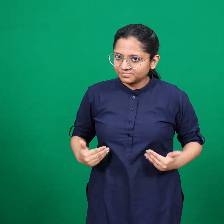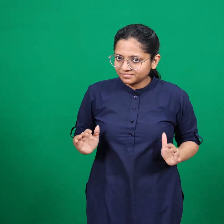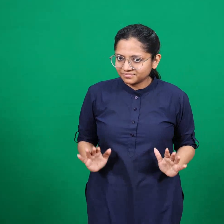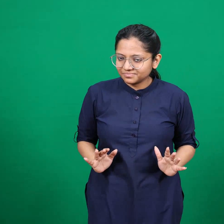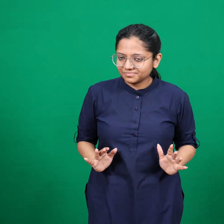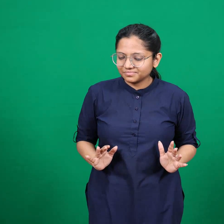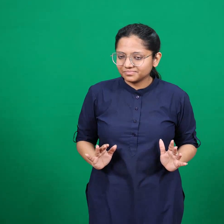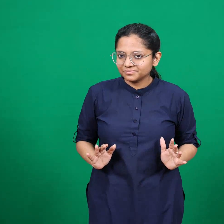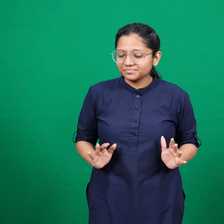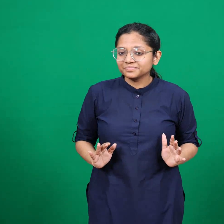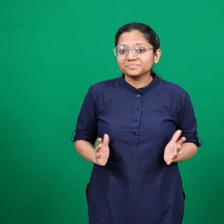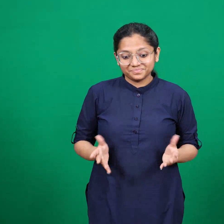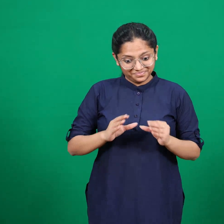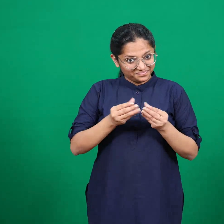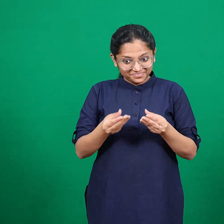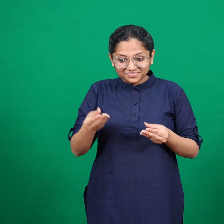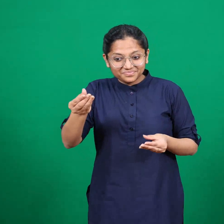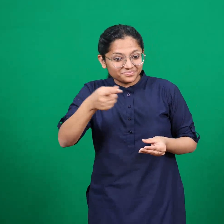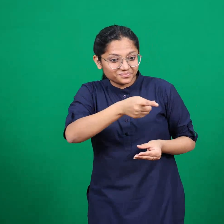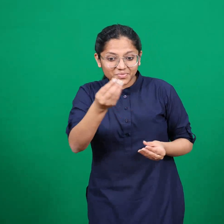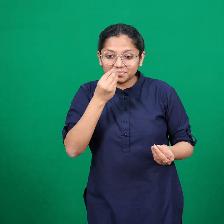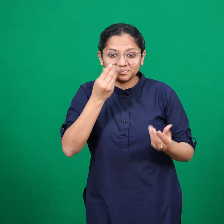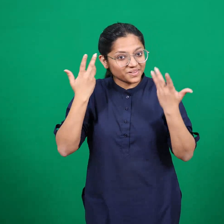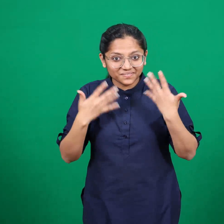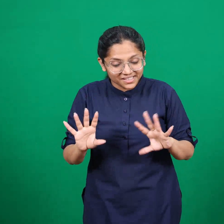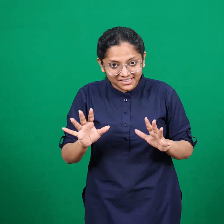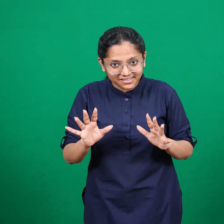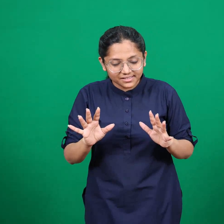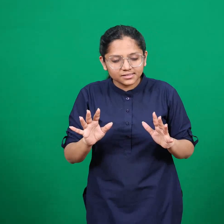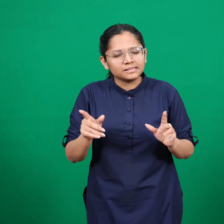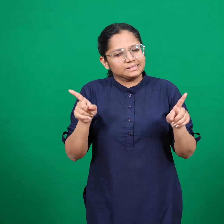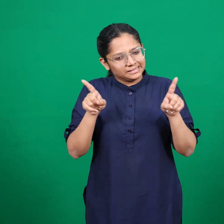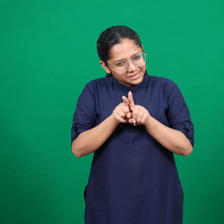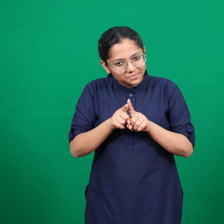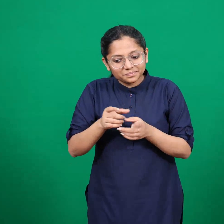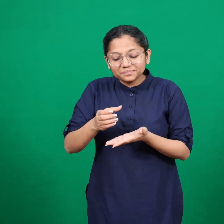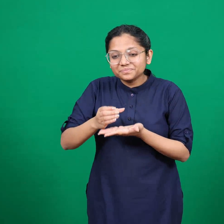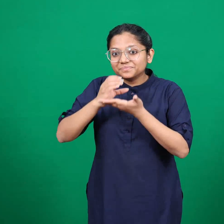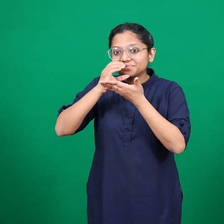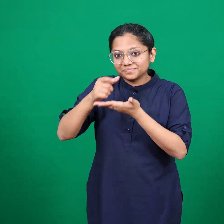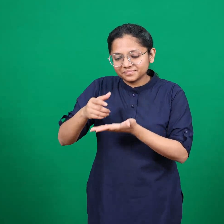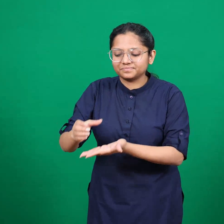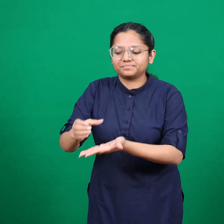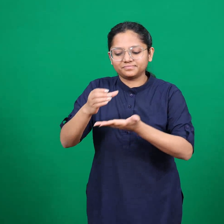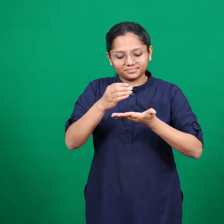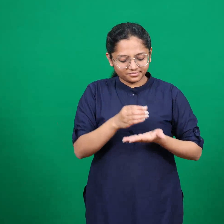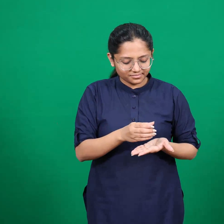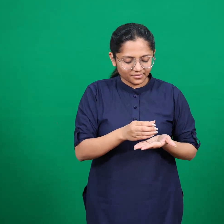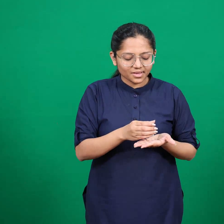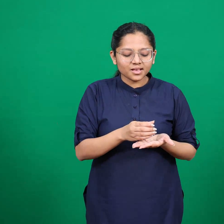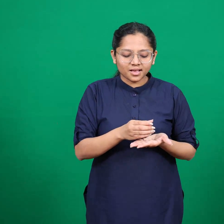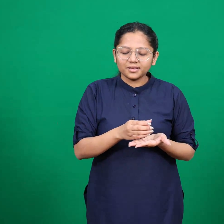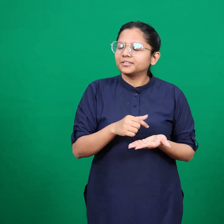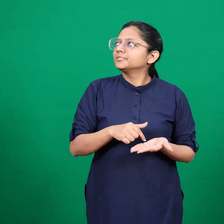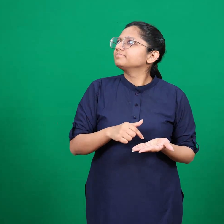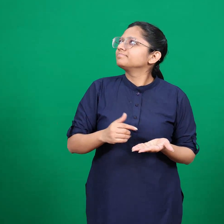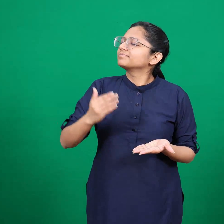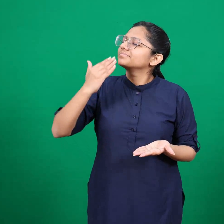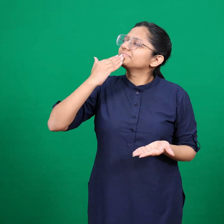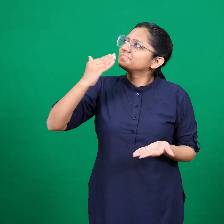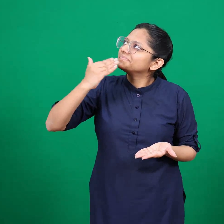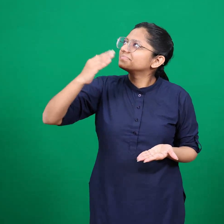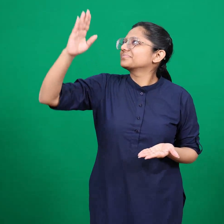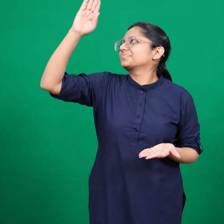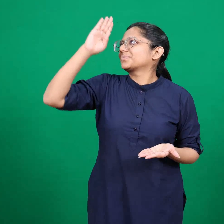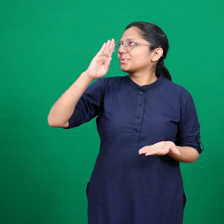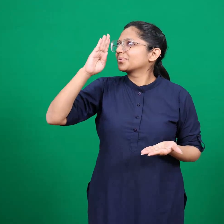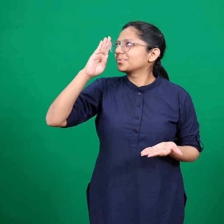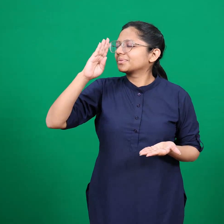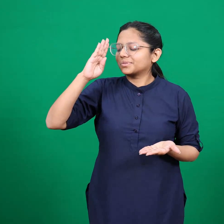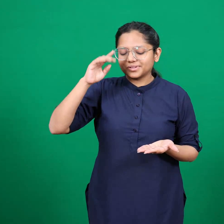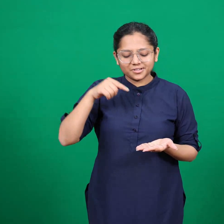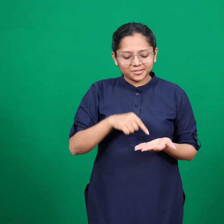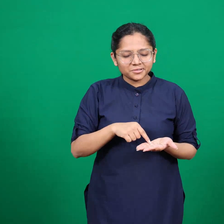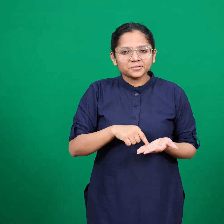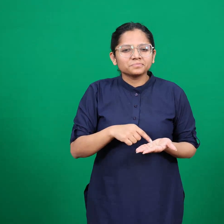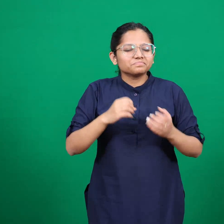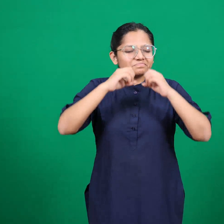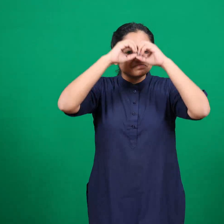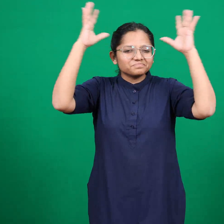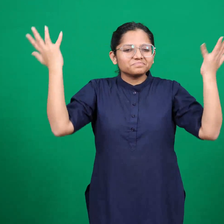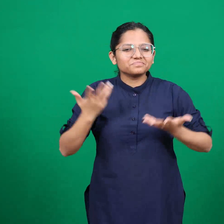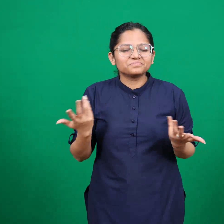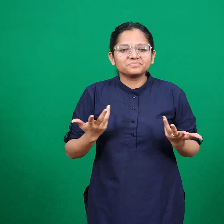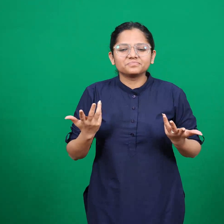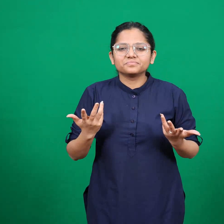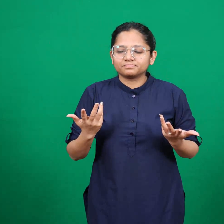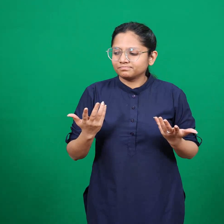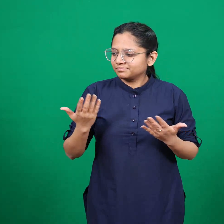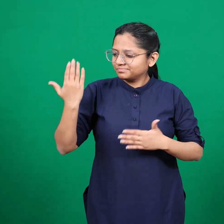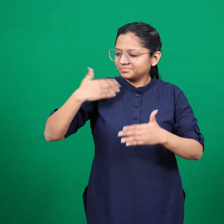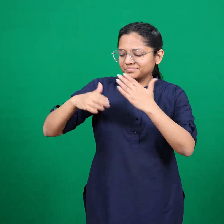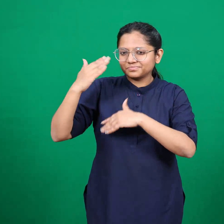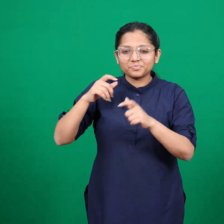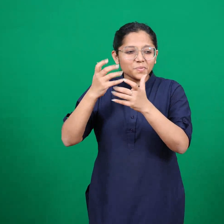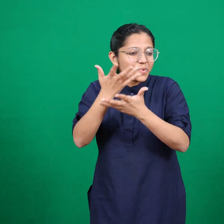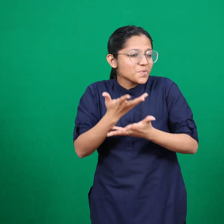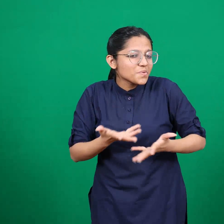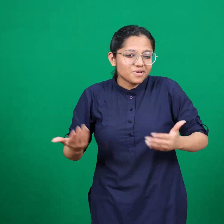do this in remembrance of Me."